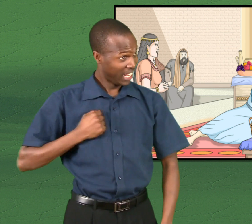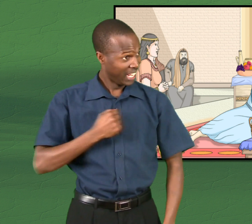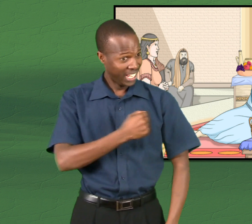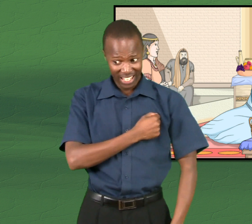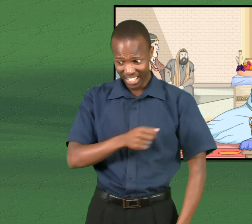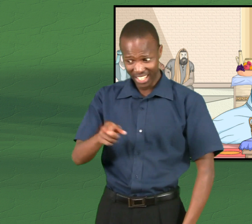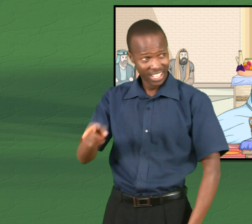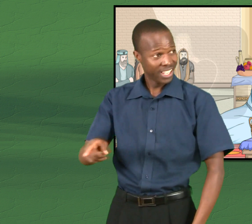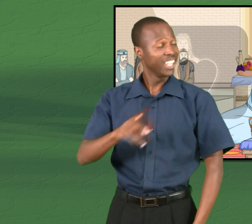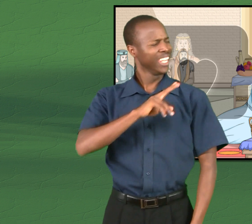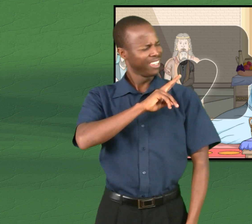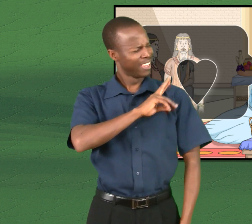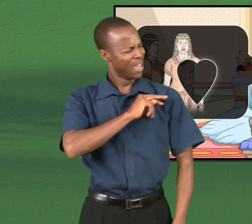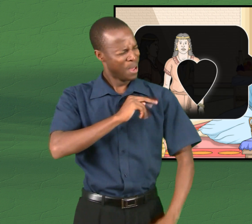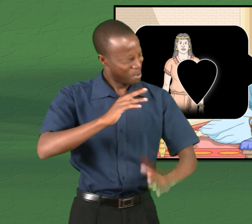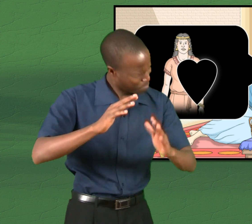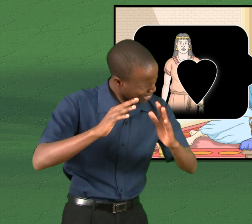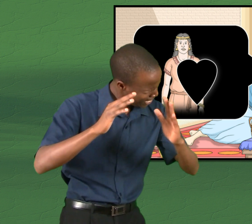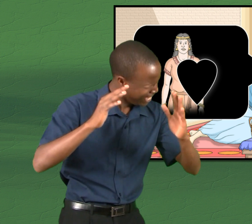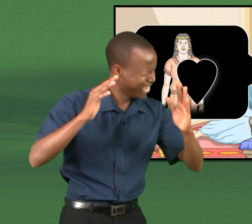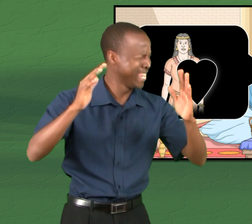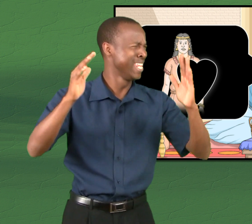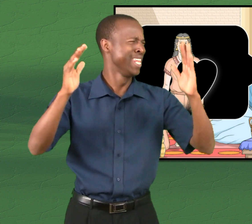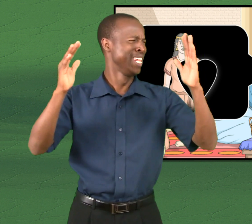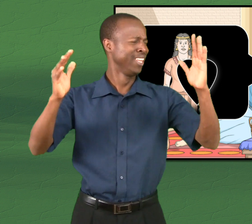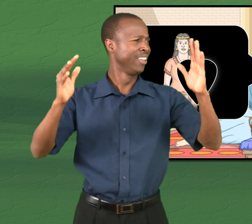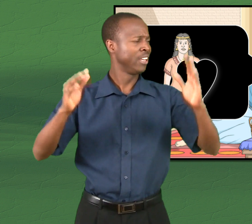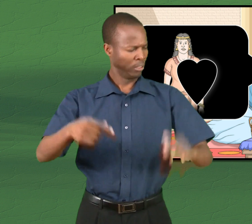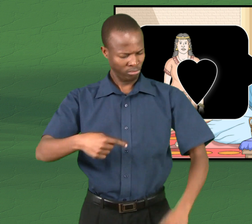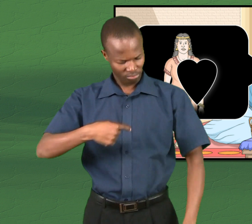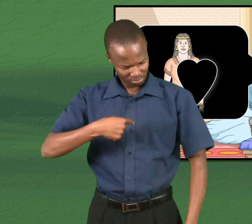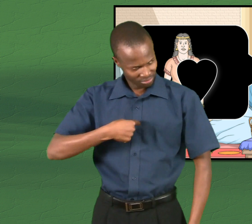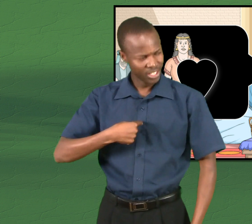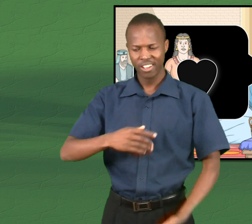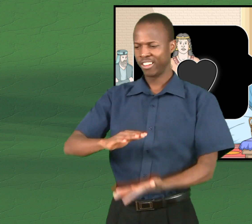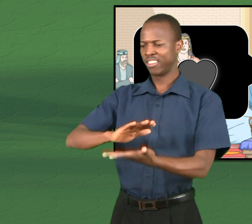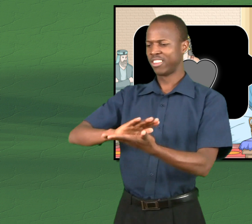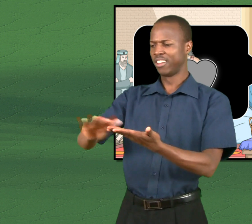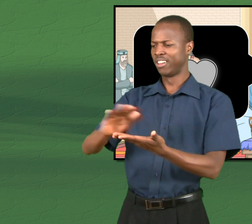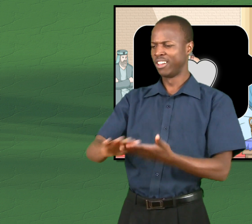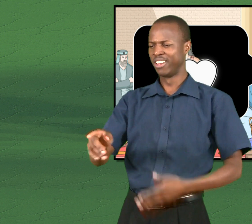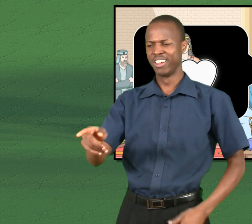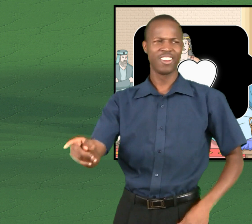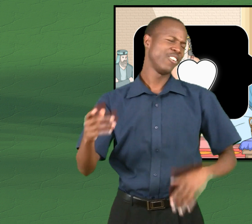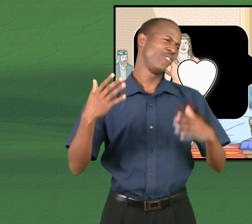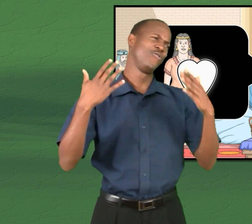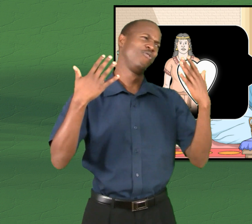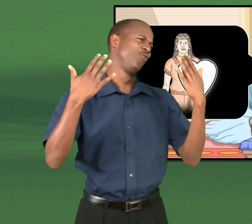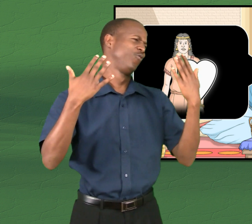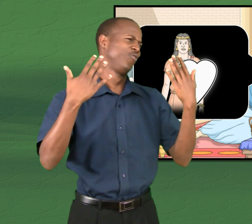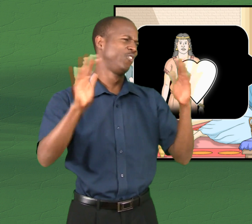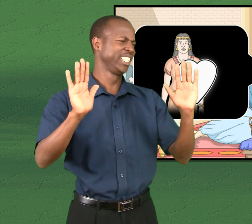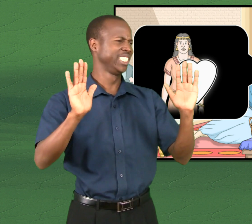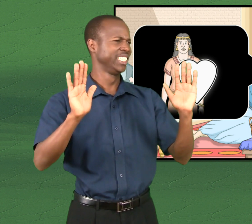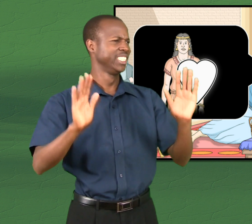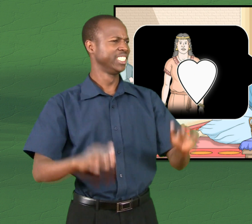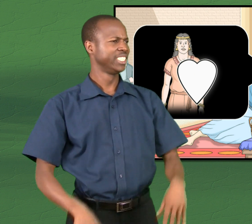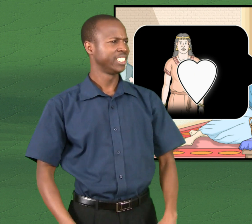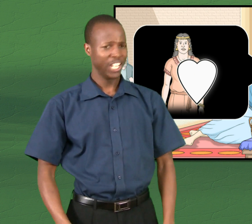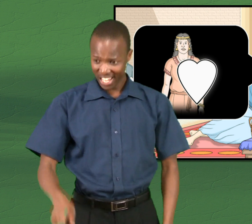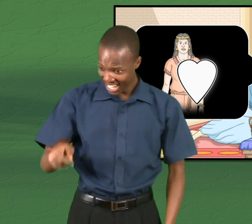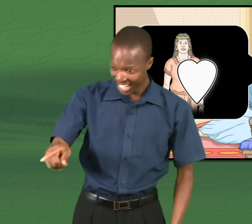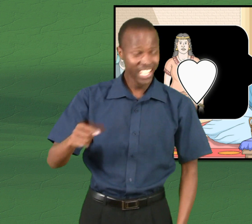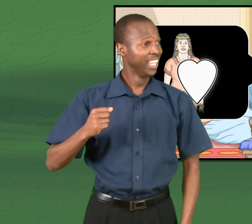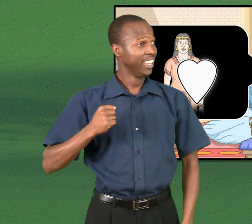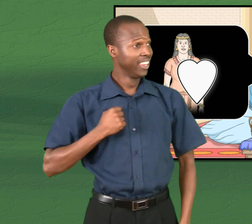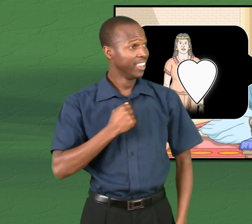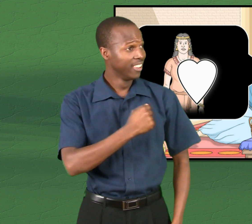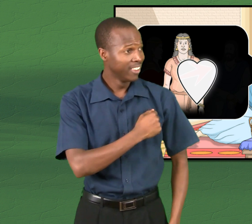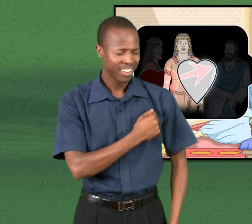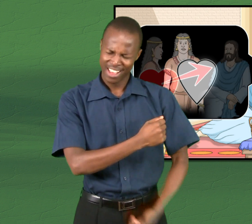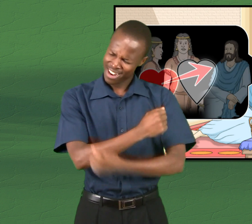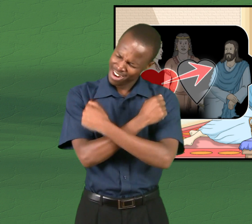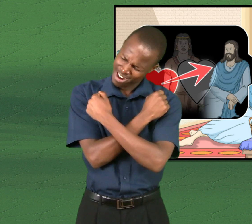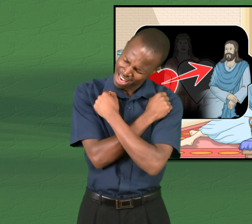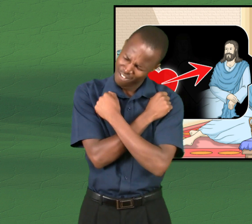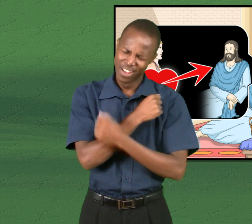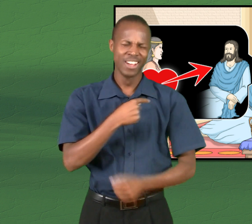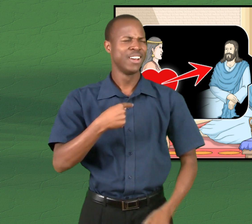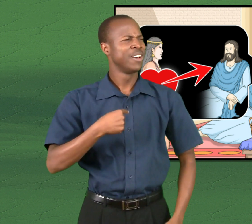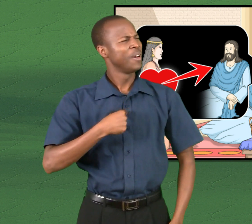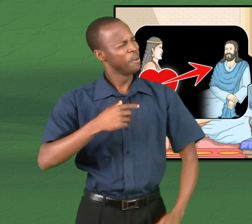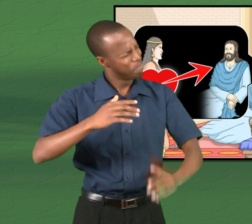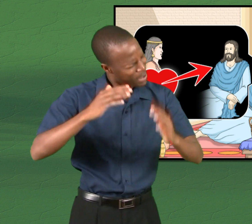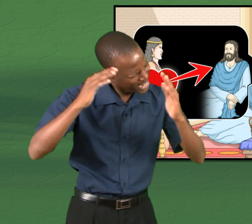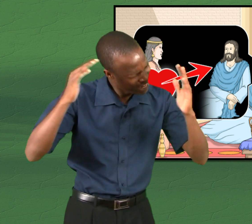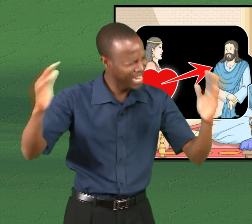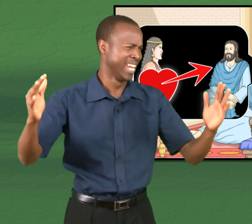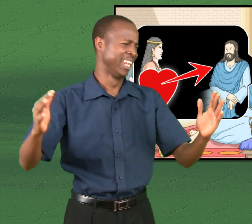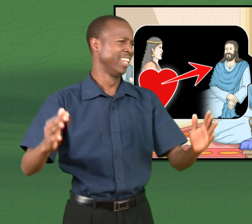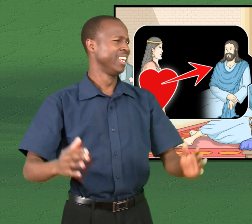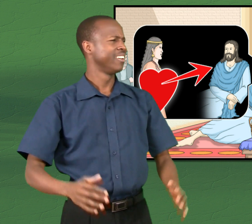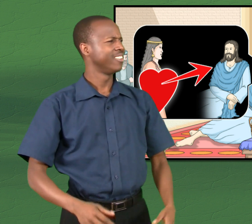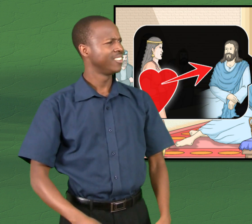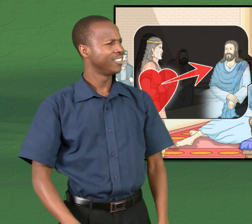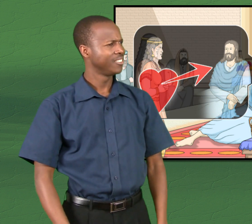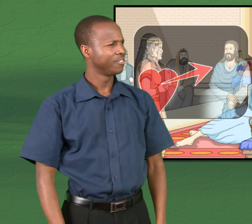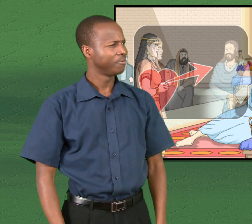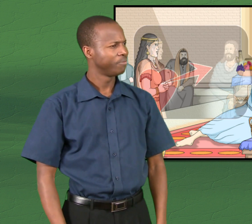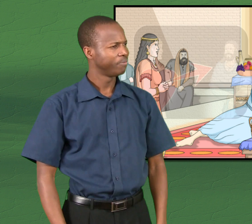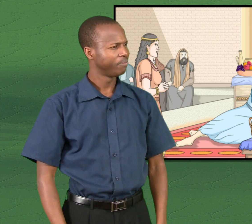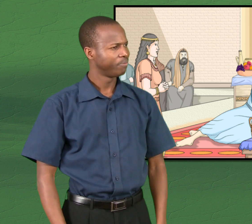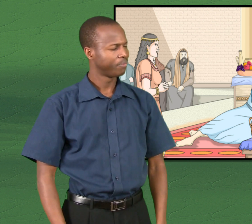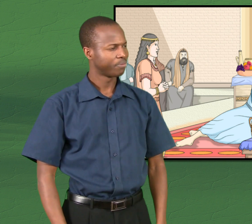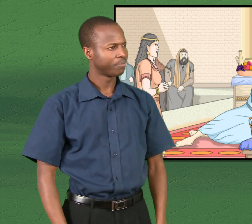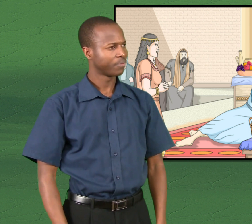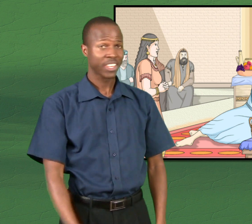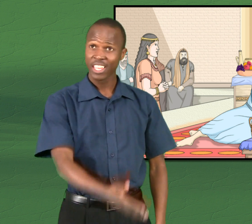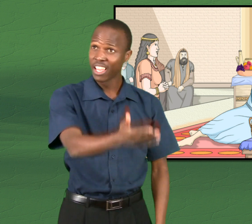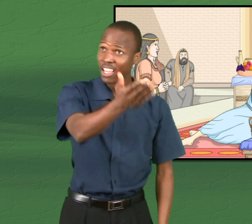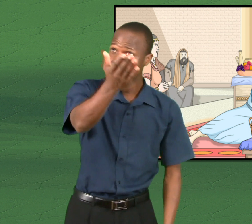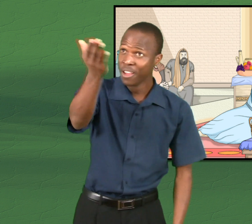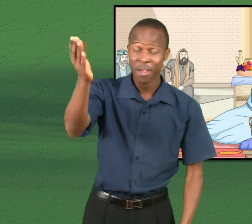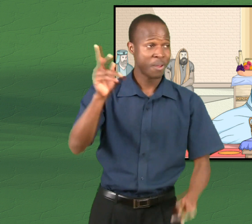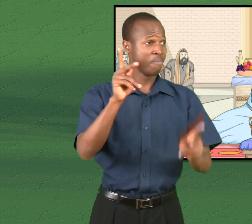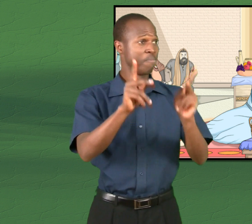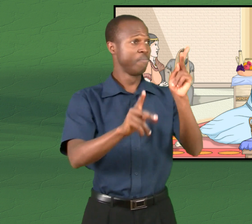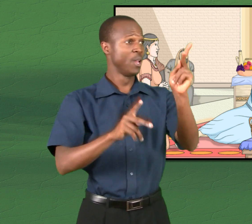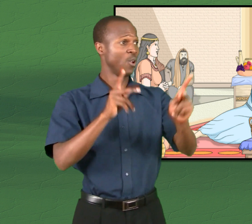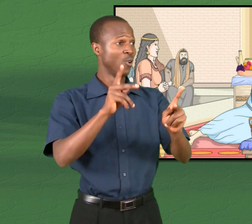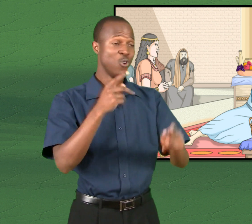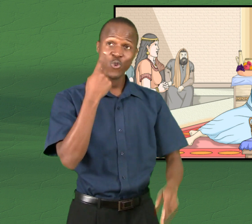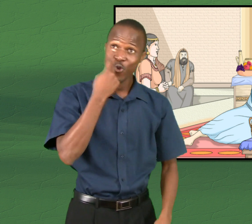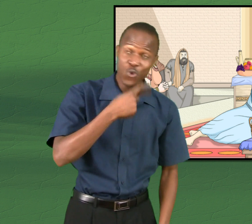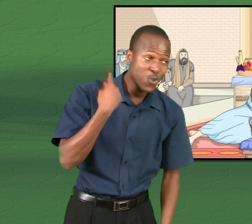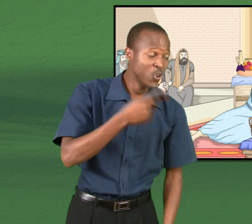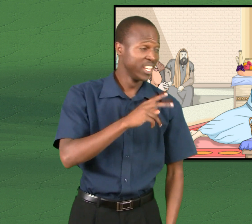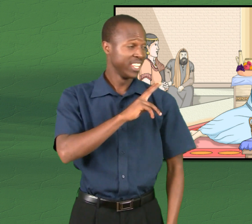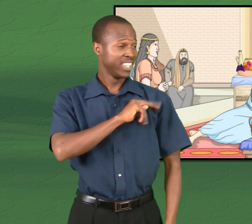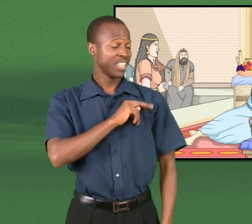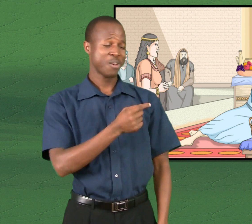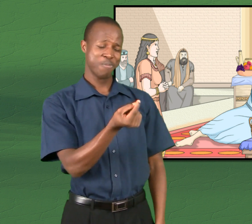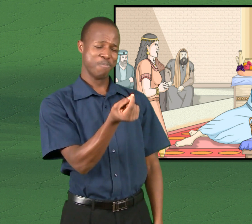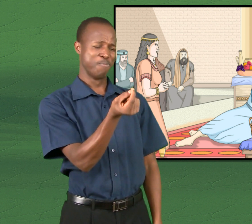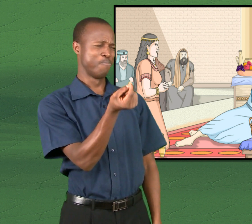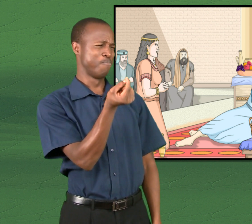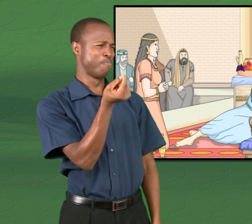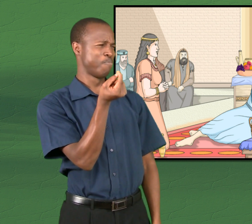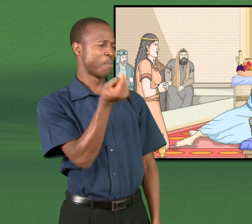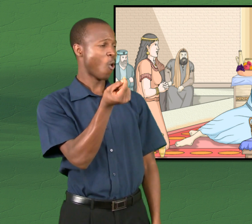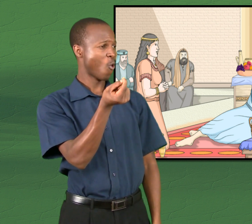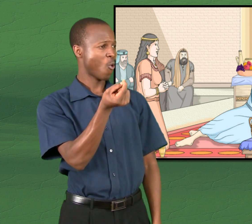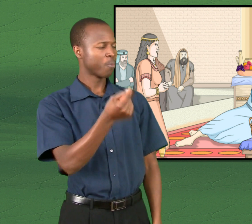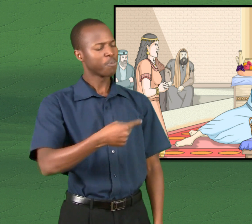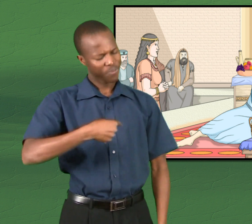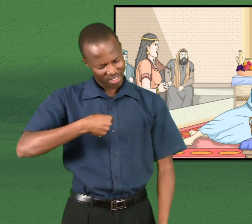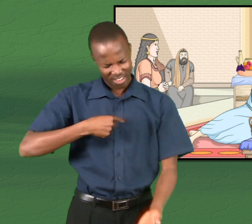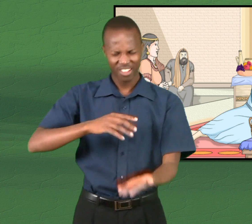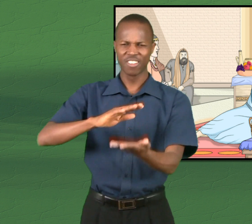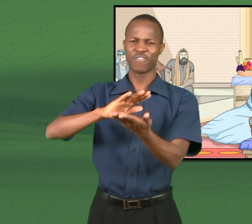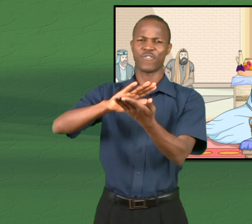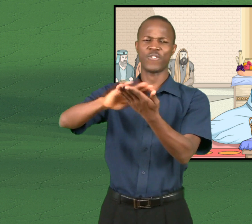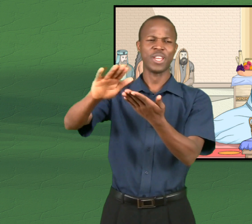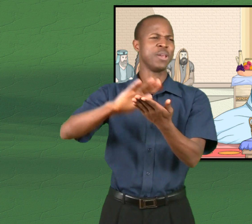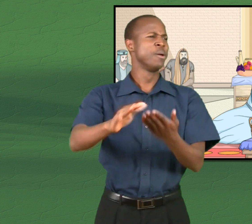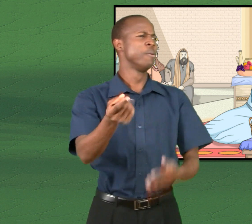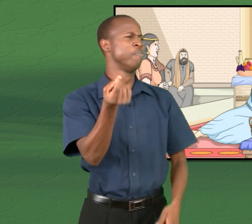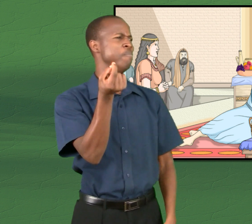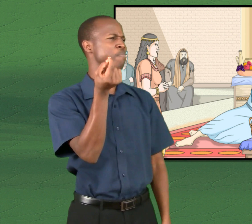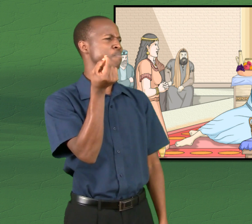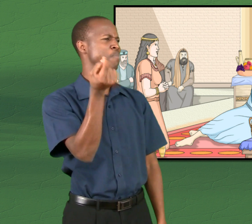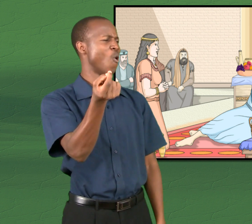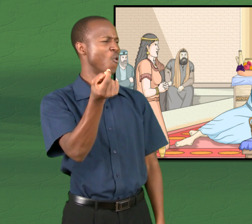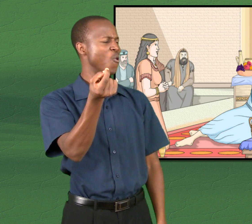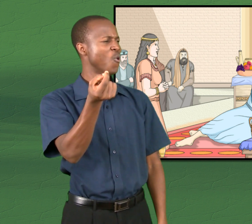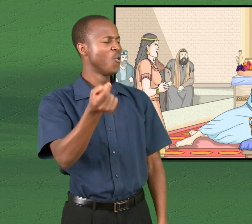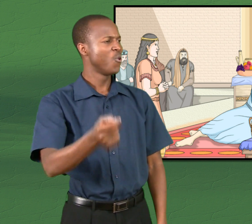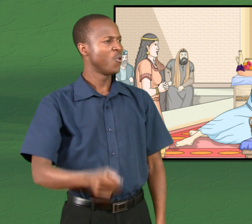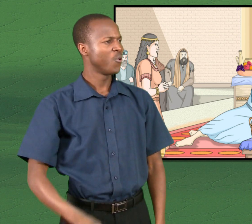Therefore I tell you, because her many sins have been forgiven, she has loved much.